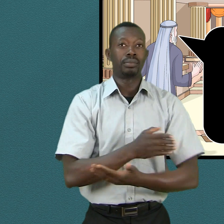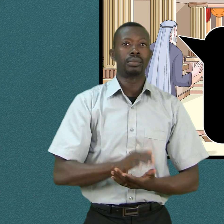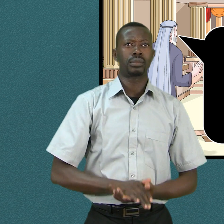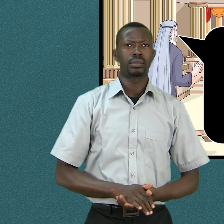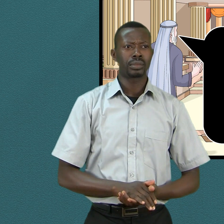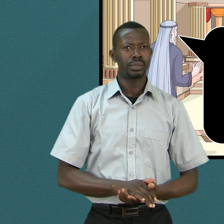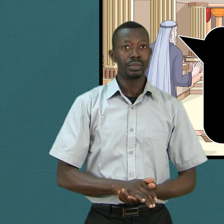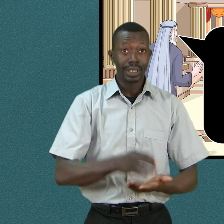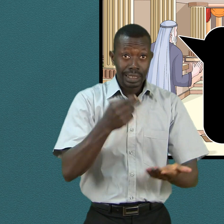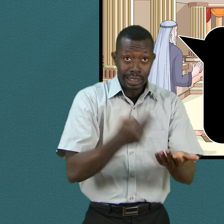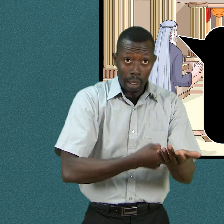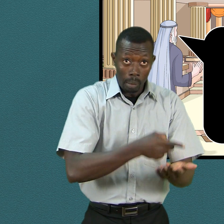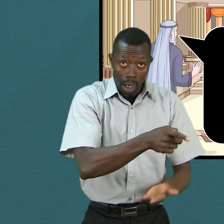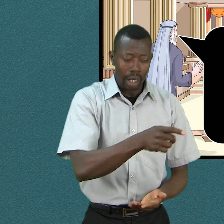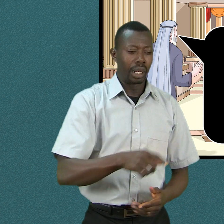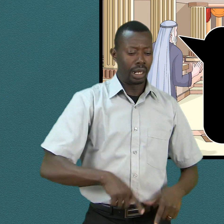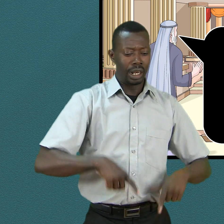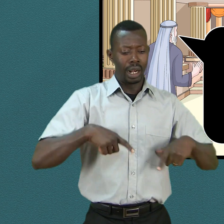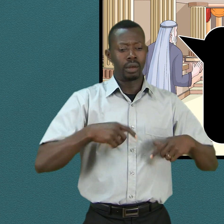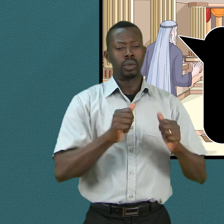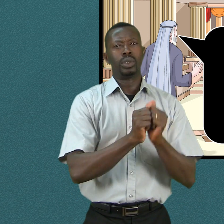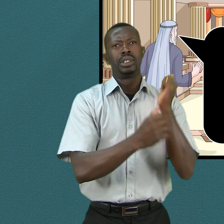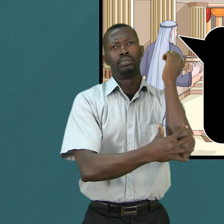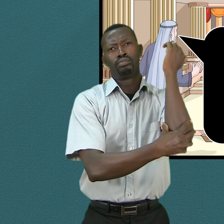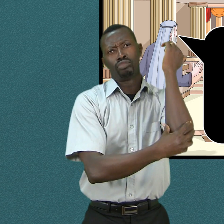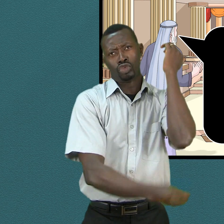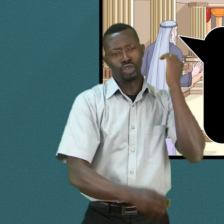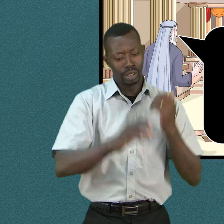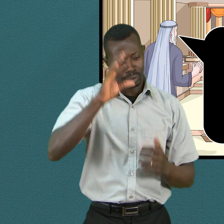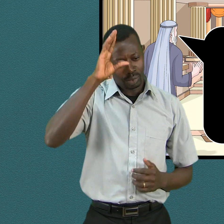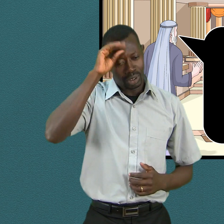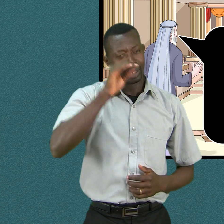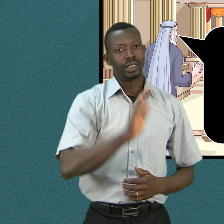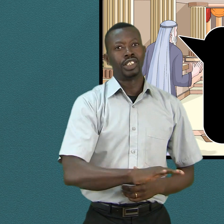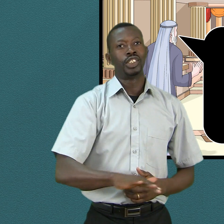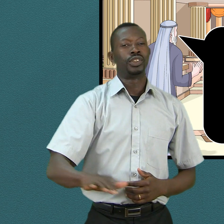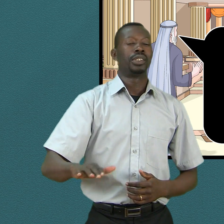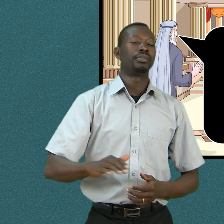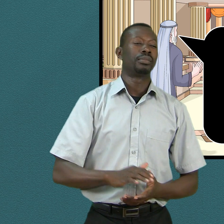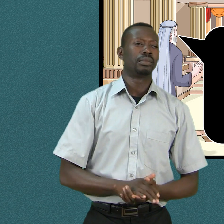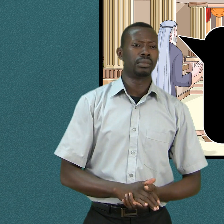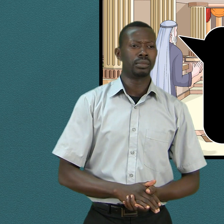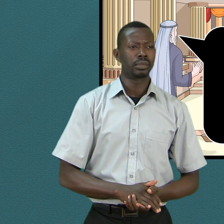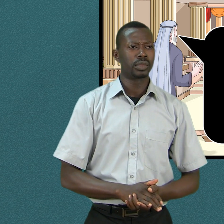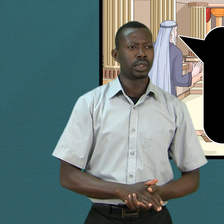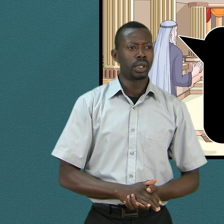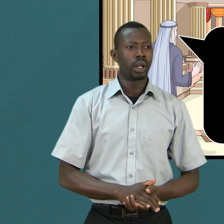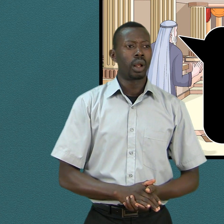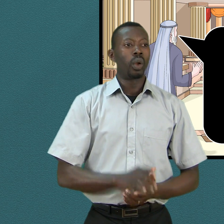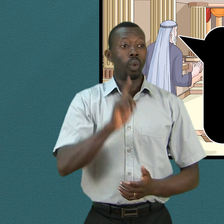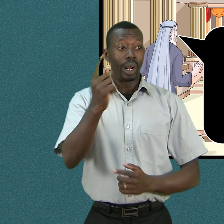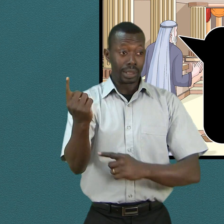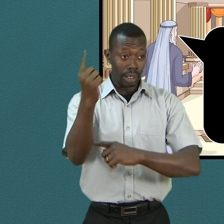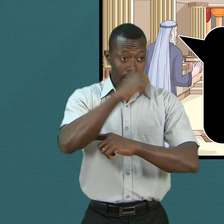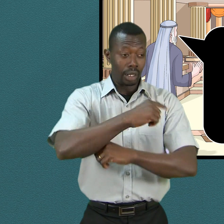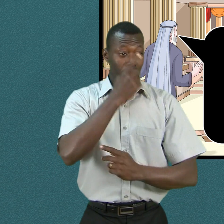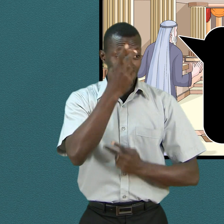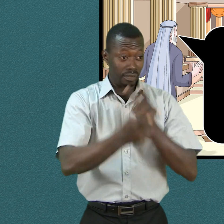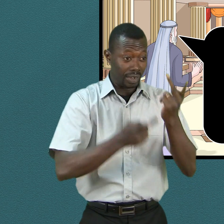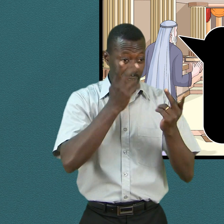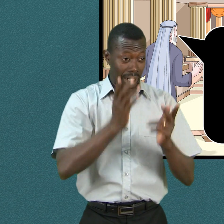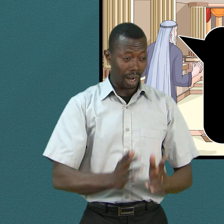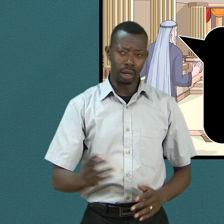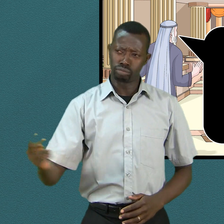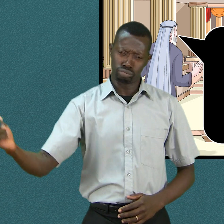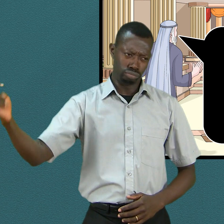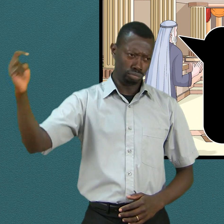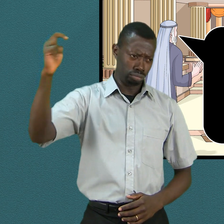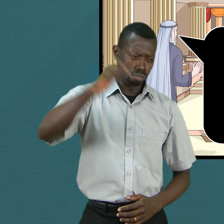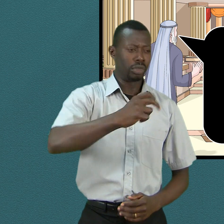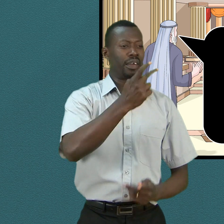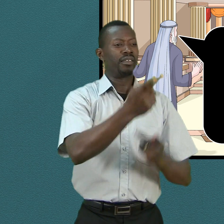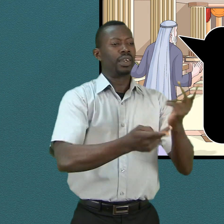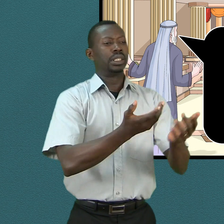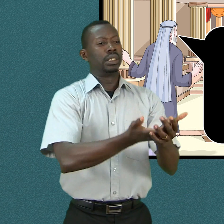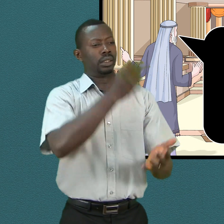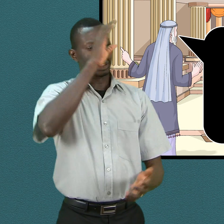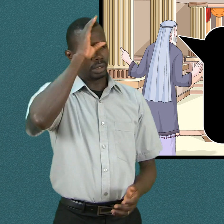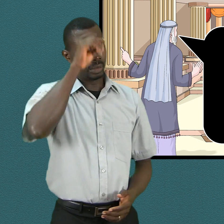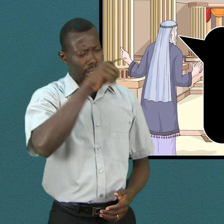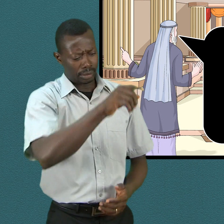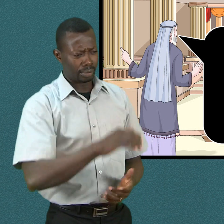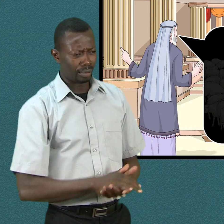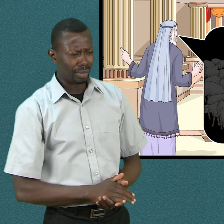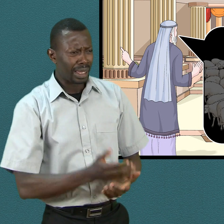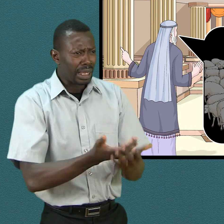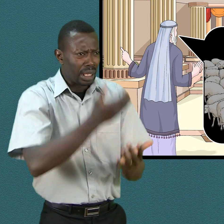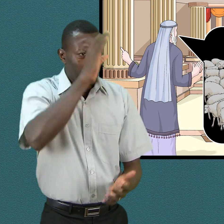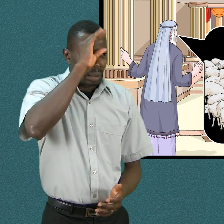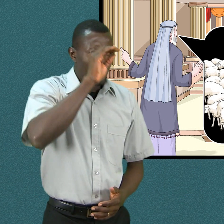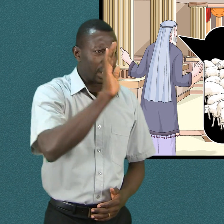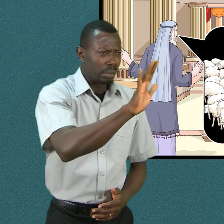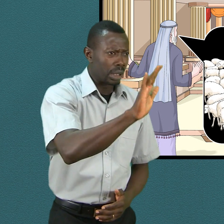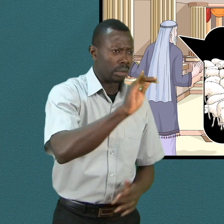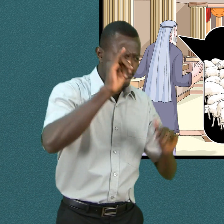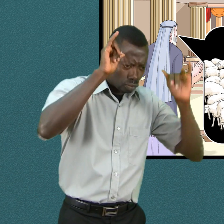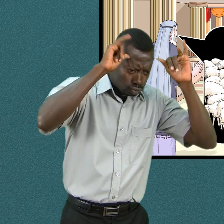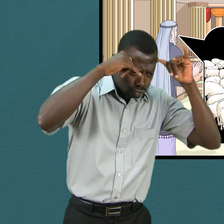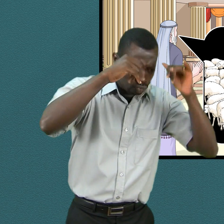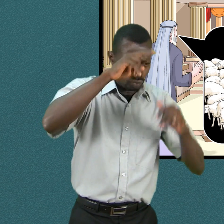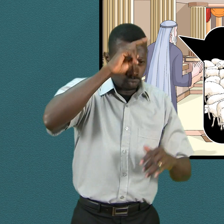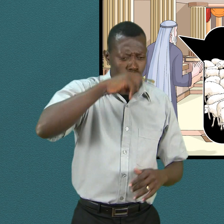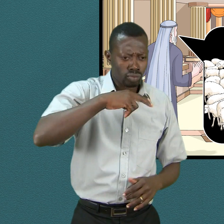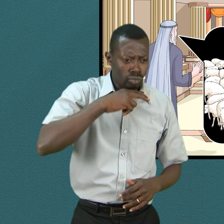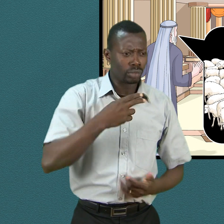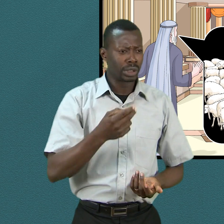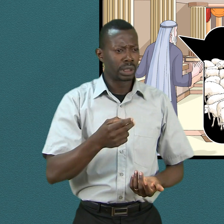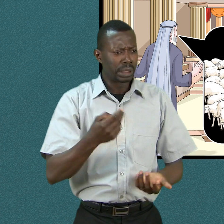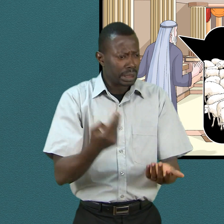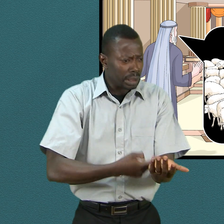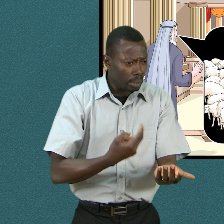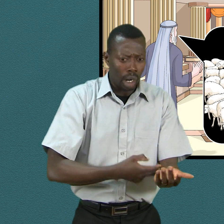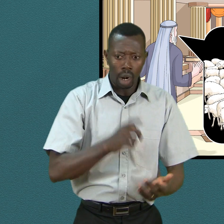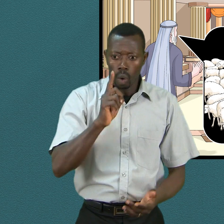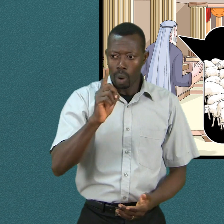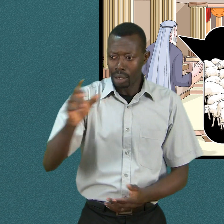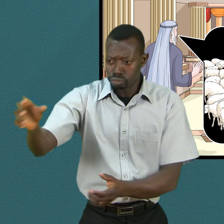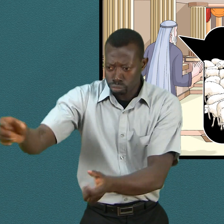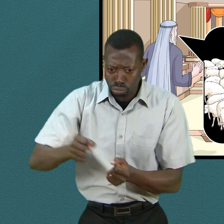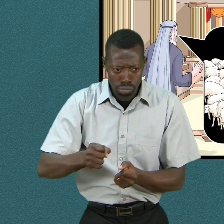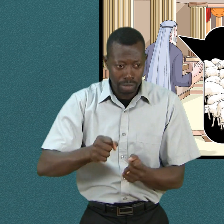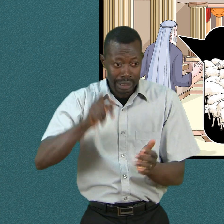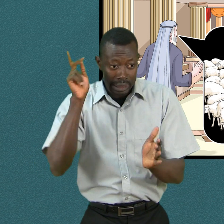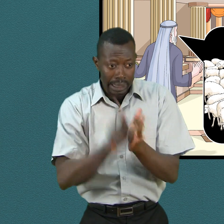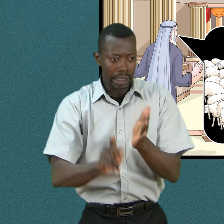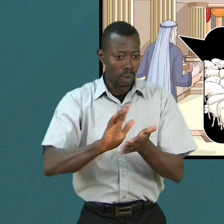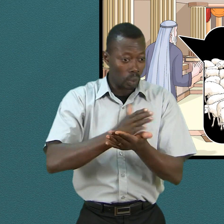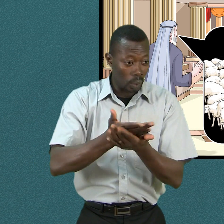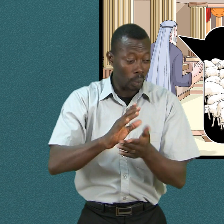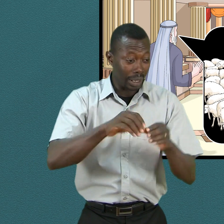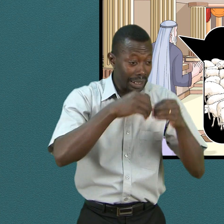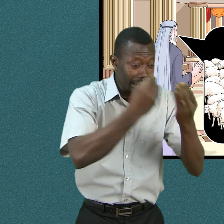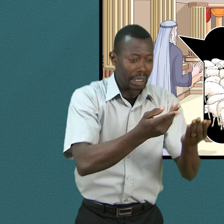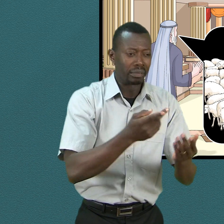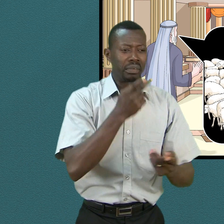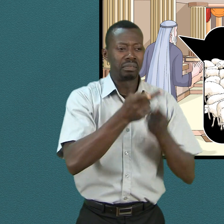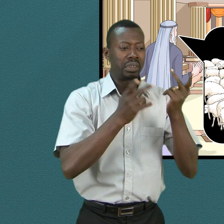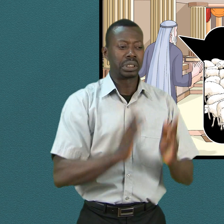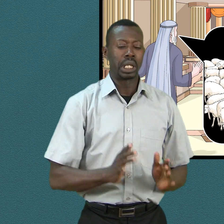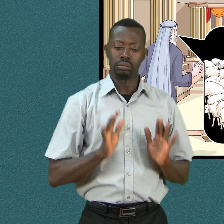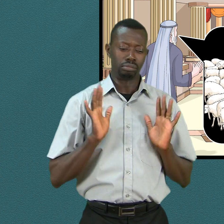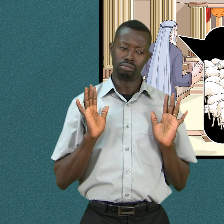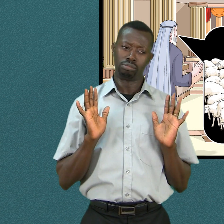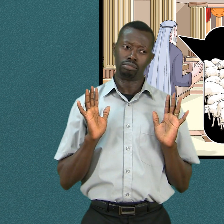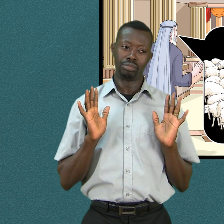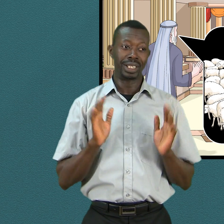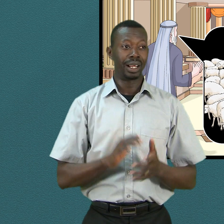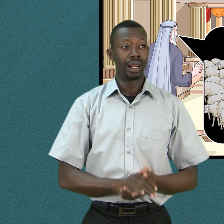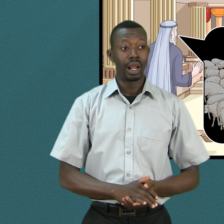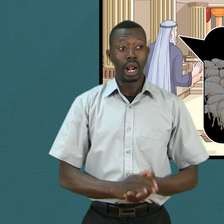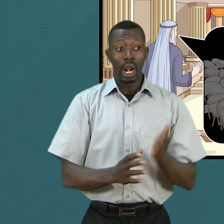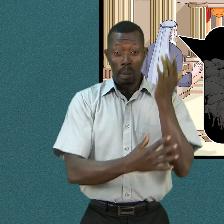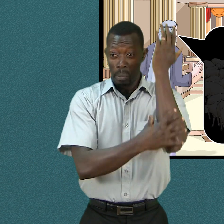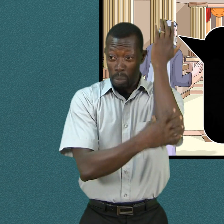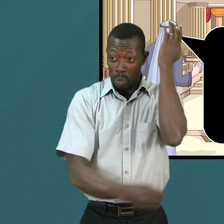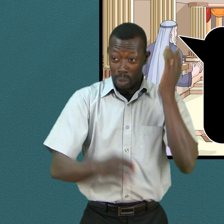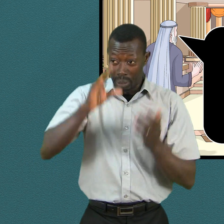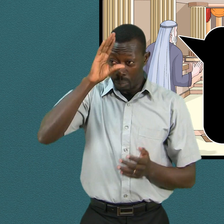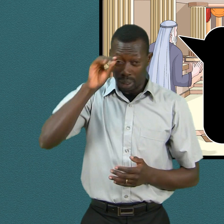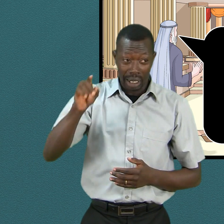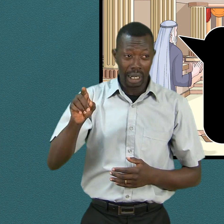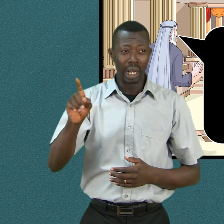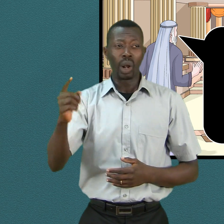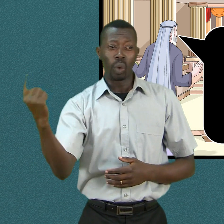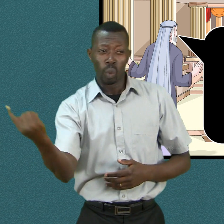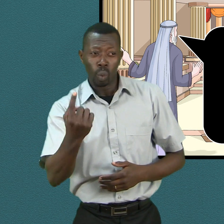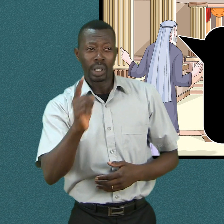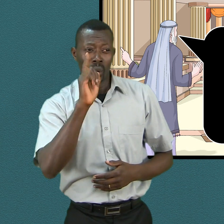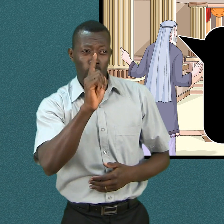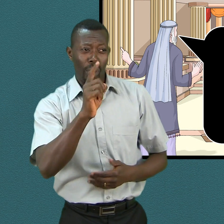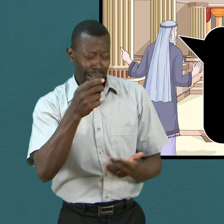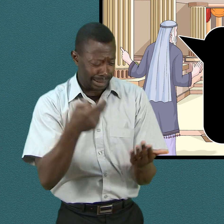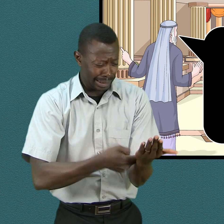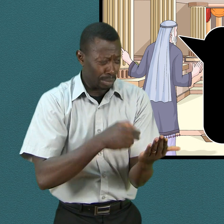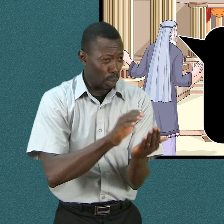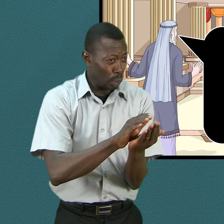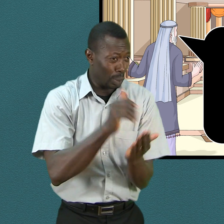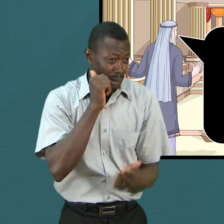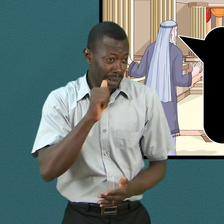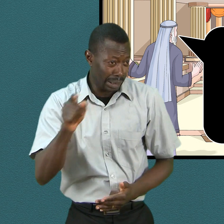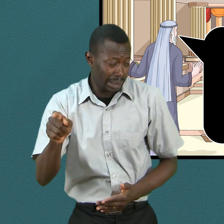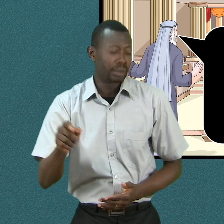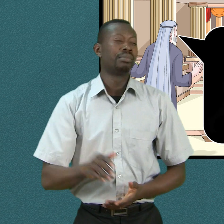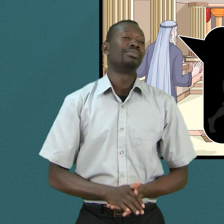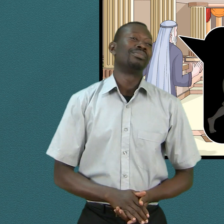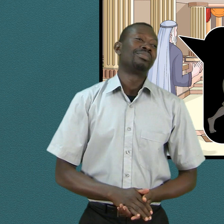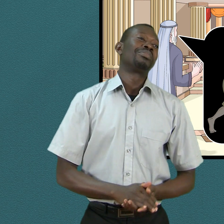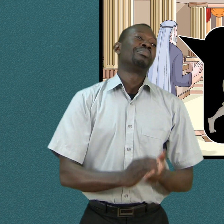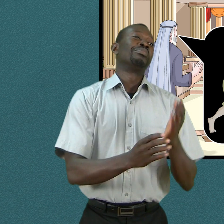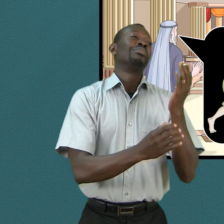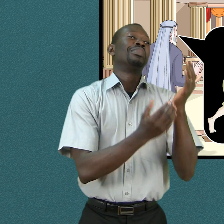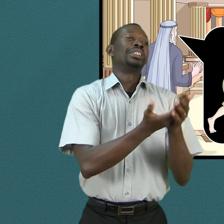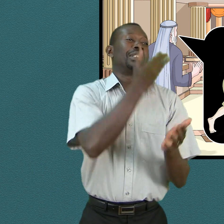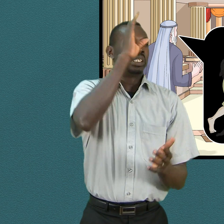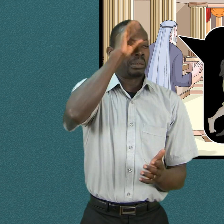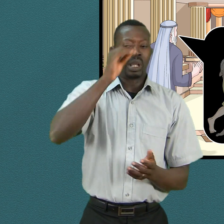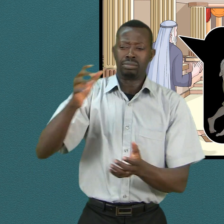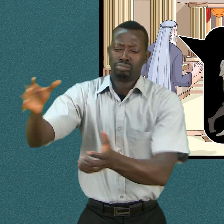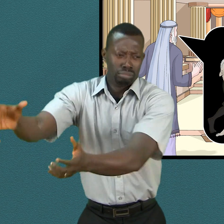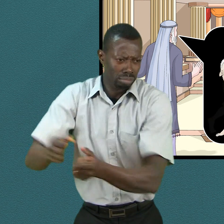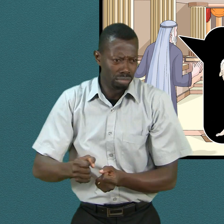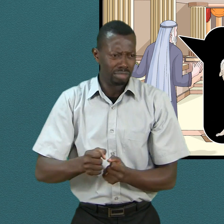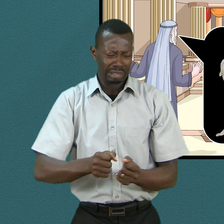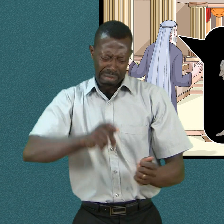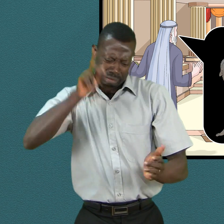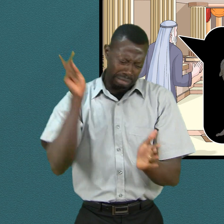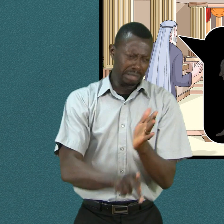Now a traveler came to the rich man, who refrained from taking one of his own sheep or cattle to prepare for the traveler who had come to him.